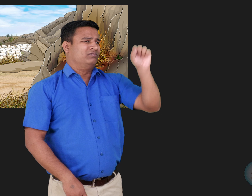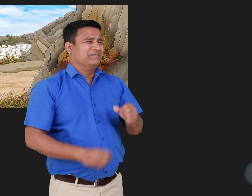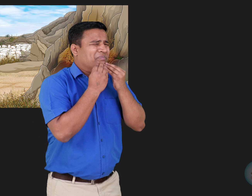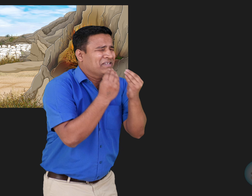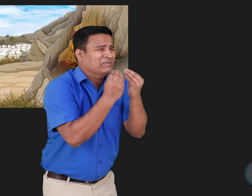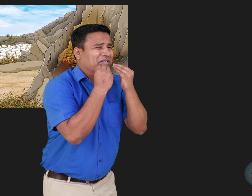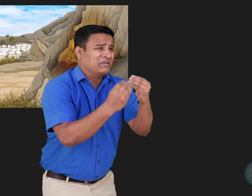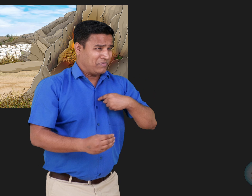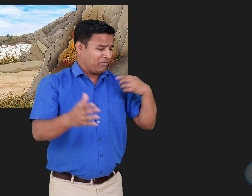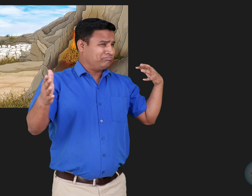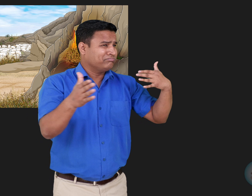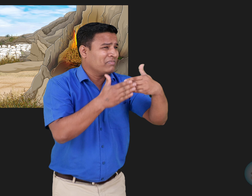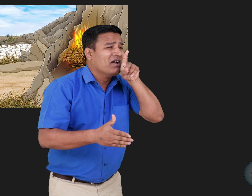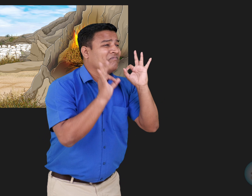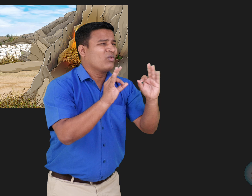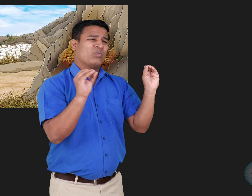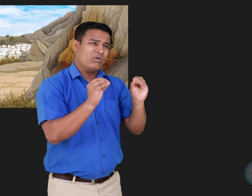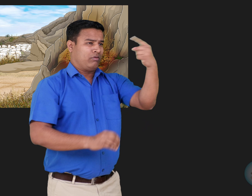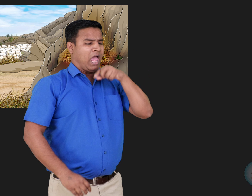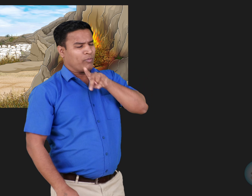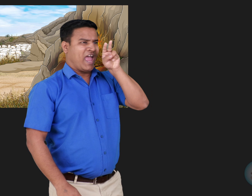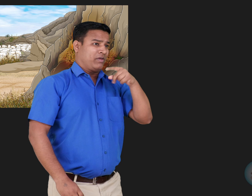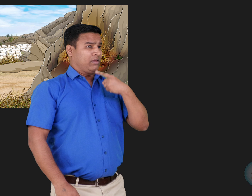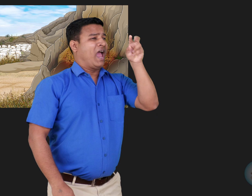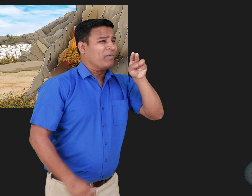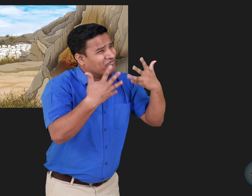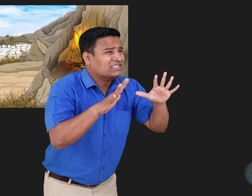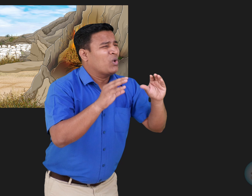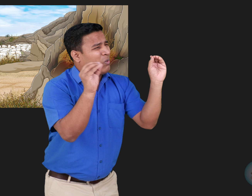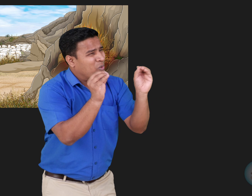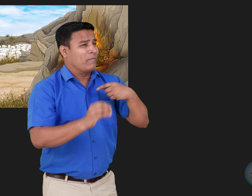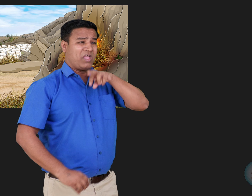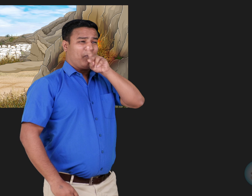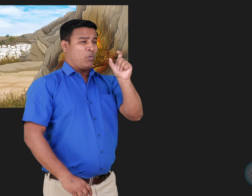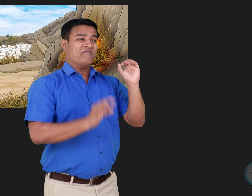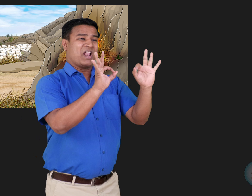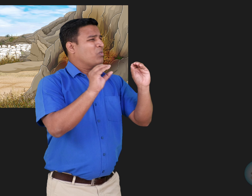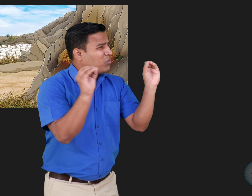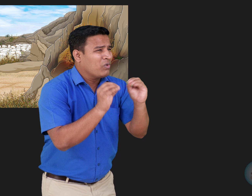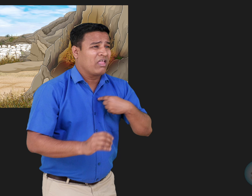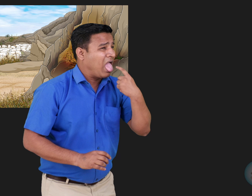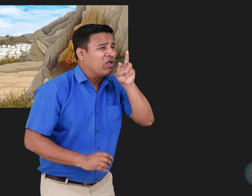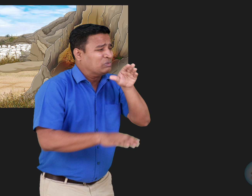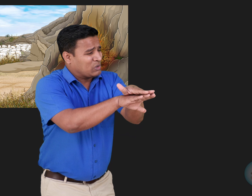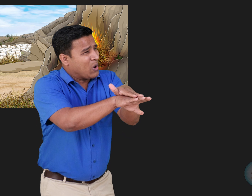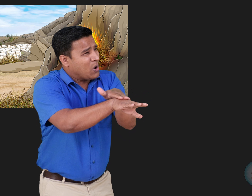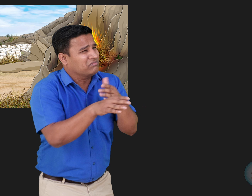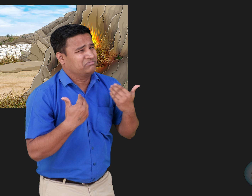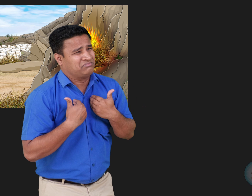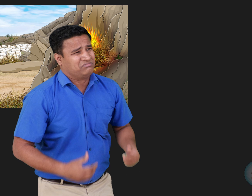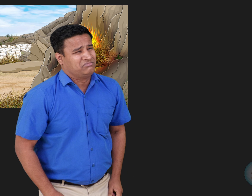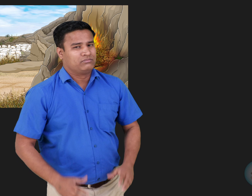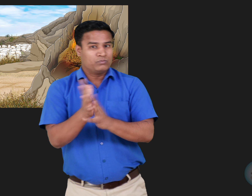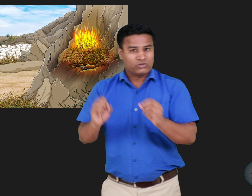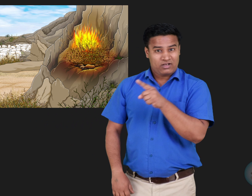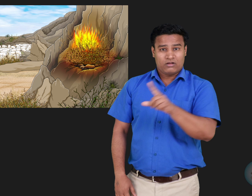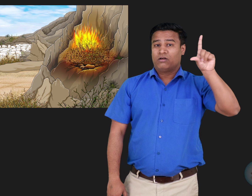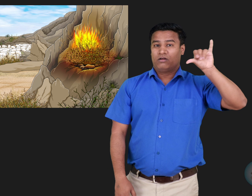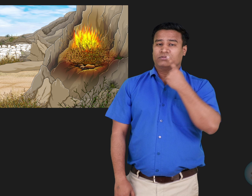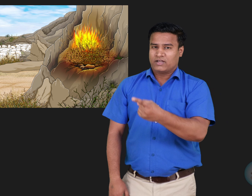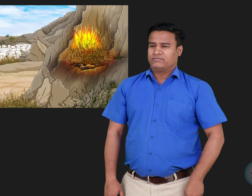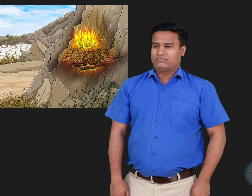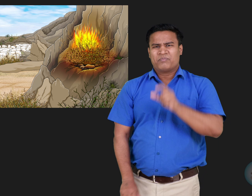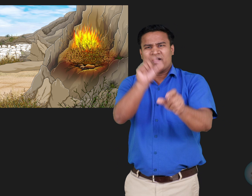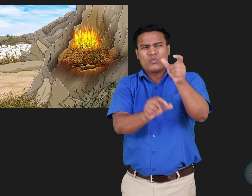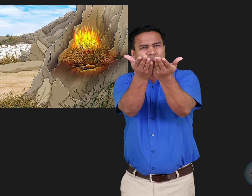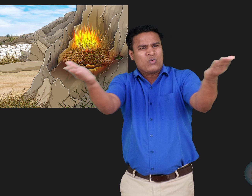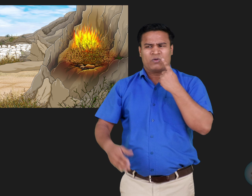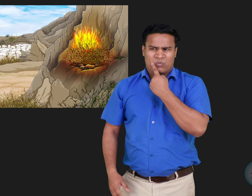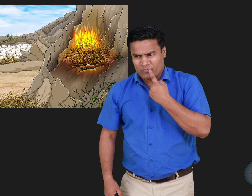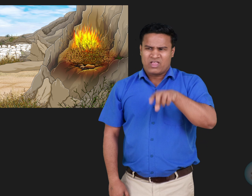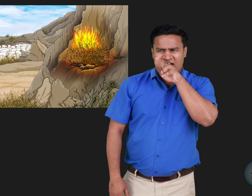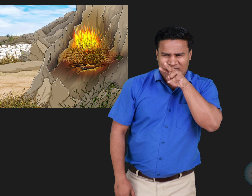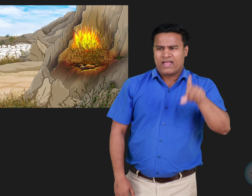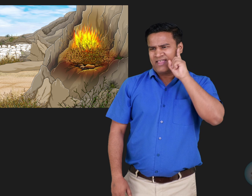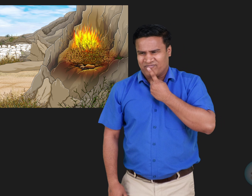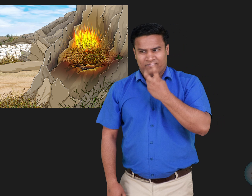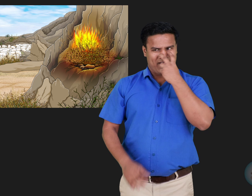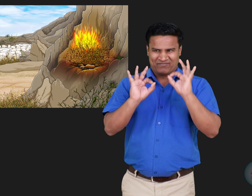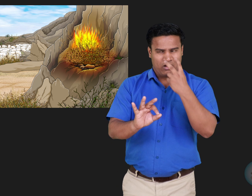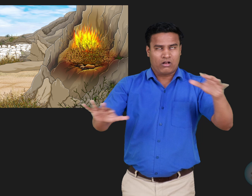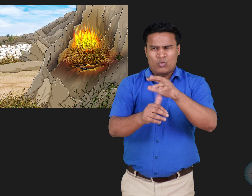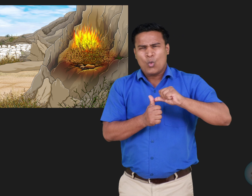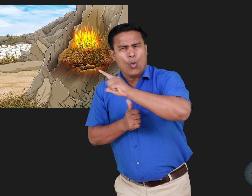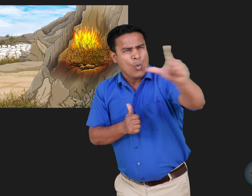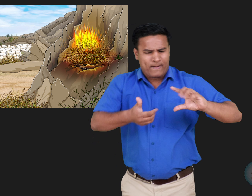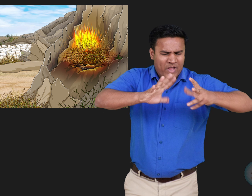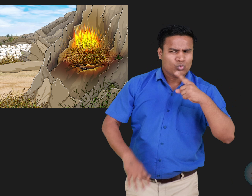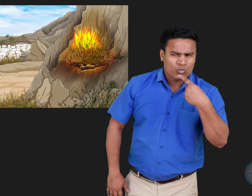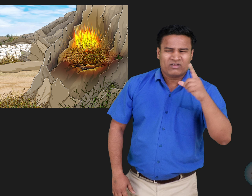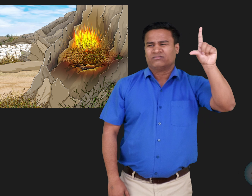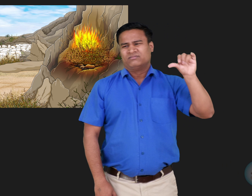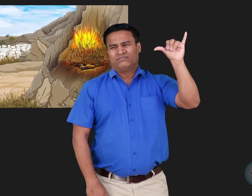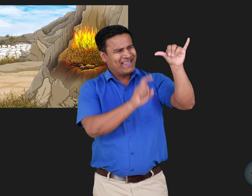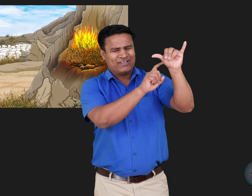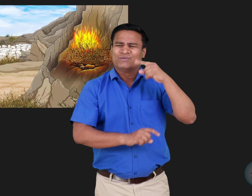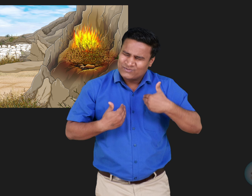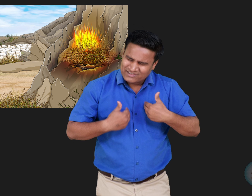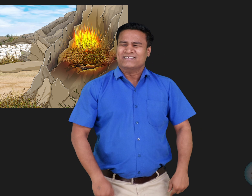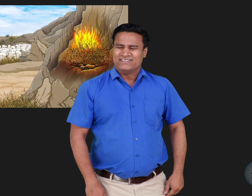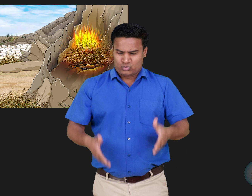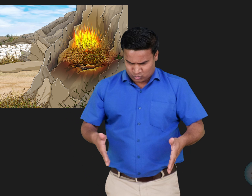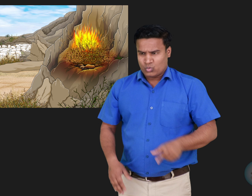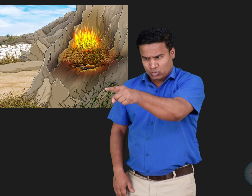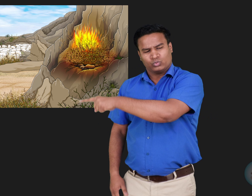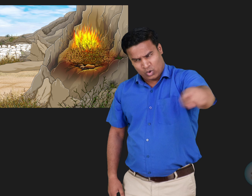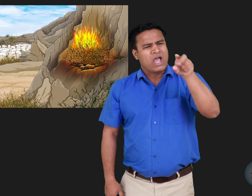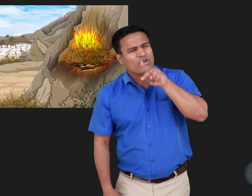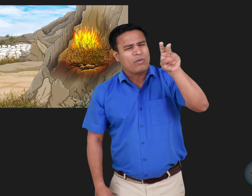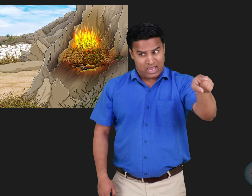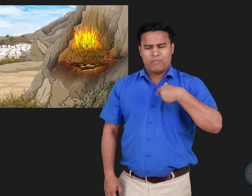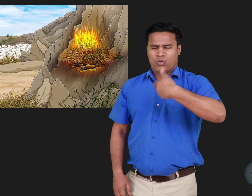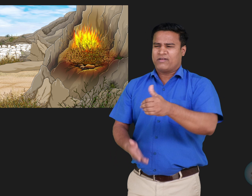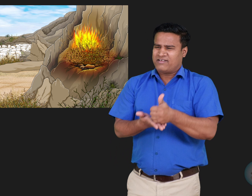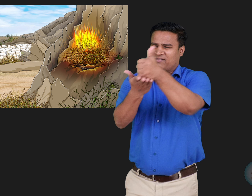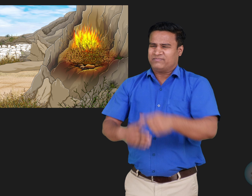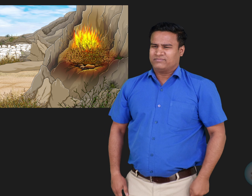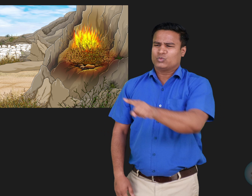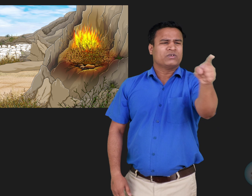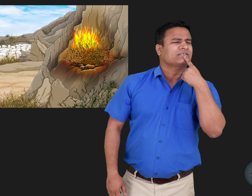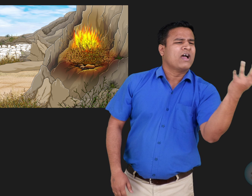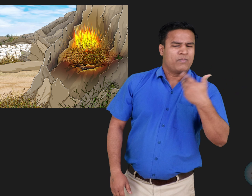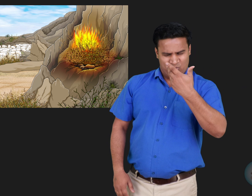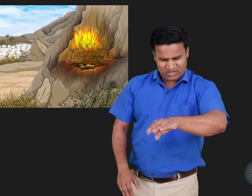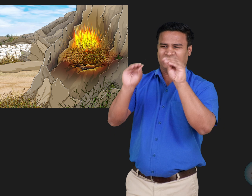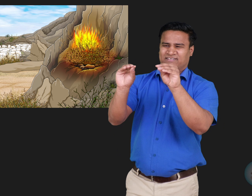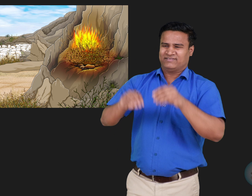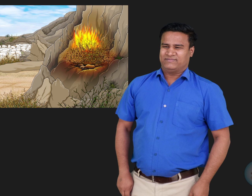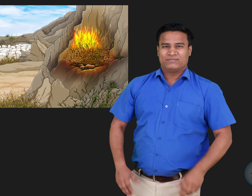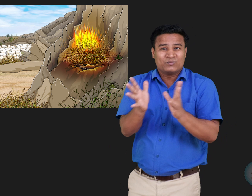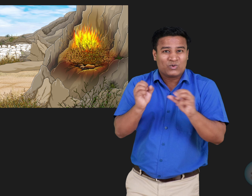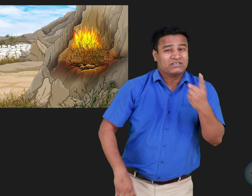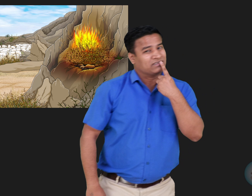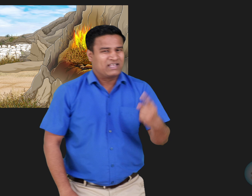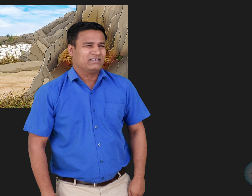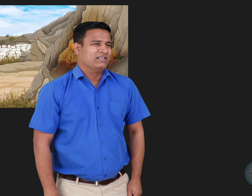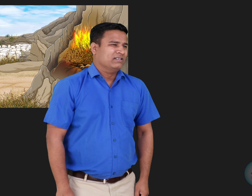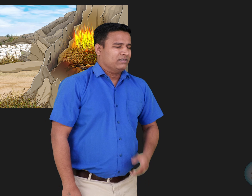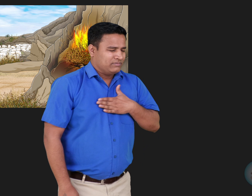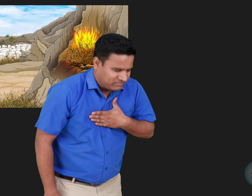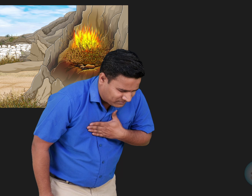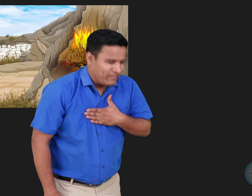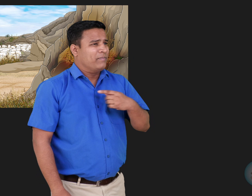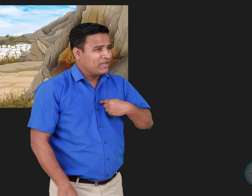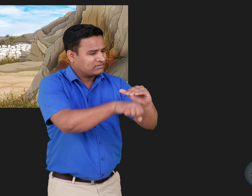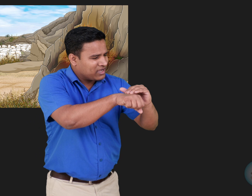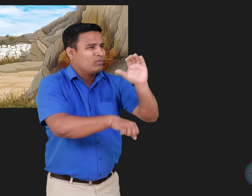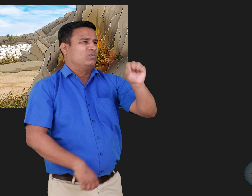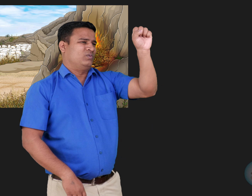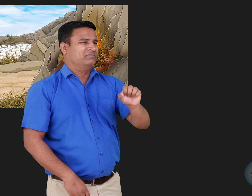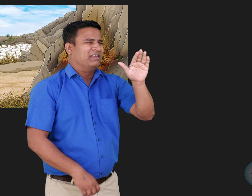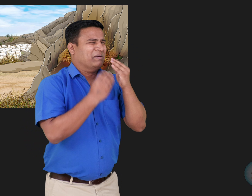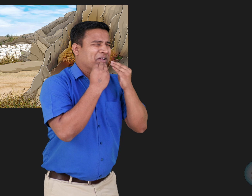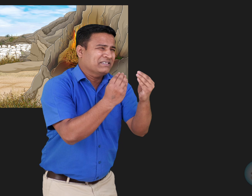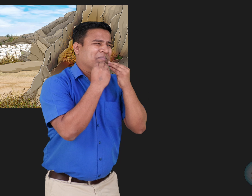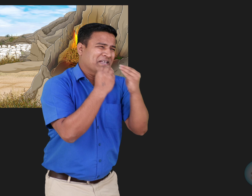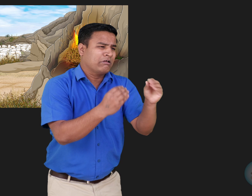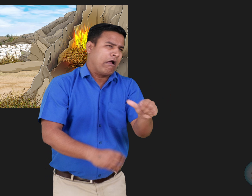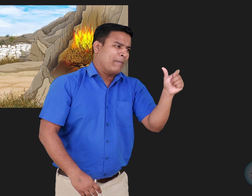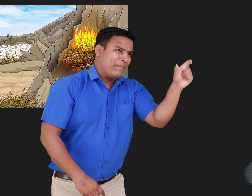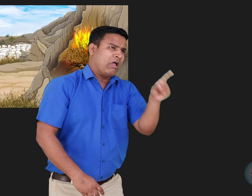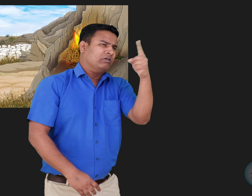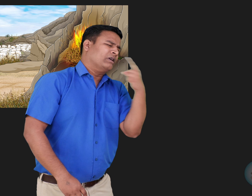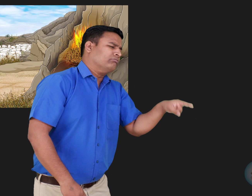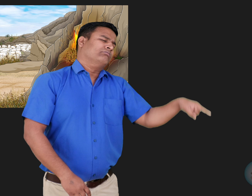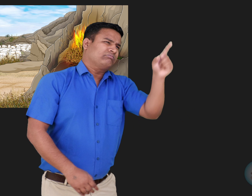“Please, Lord,” Moses replied, “I have never been eloquent, neither in the past nor since You have spoken to Your servant, for I am slow of speech and tongue.” And the LORD said to him, “Who gave man his mouth? Or who makes the mute or the deaf, the sighted or the blind? Is it not I, the LORD? Now go!